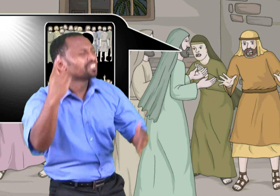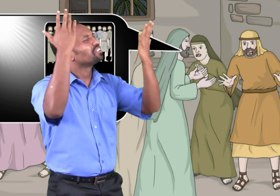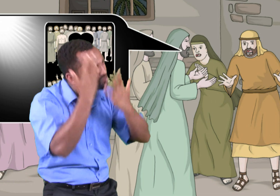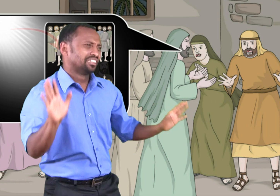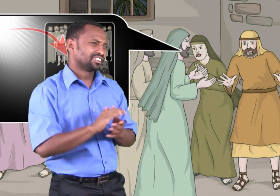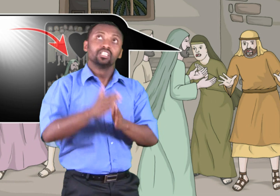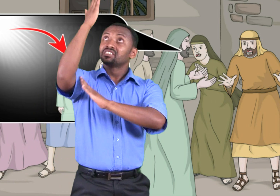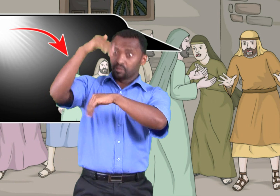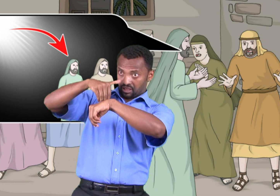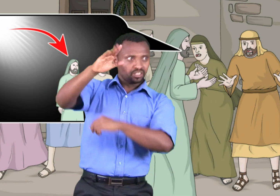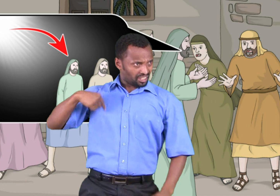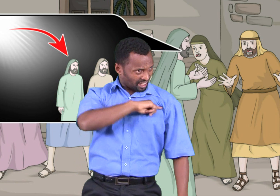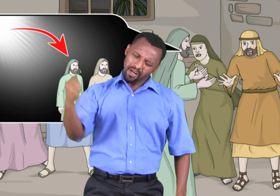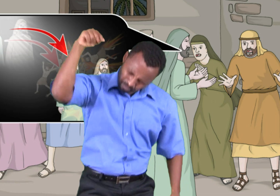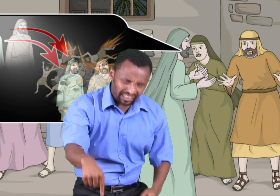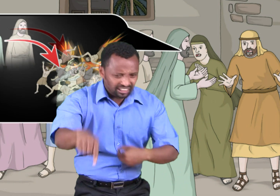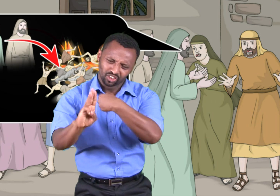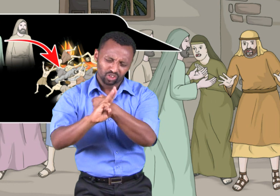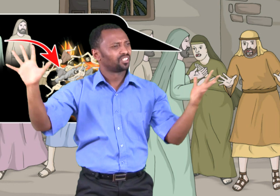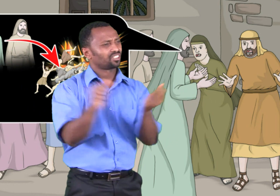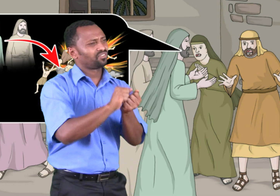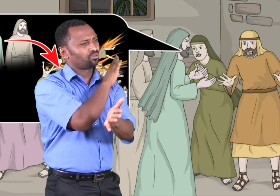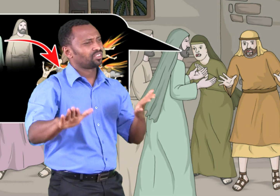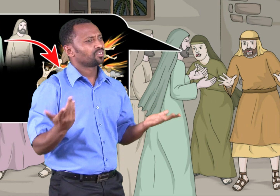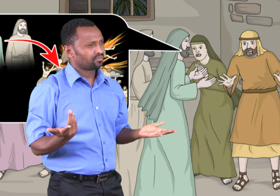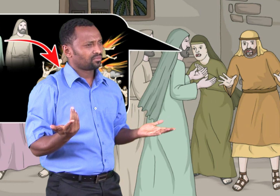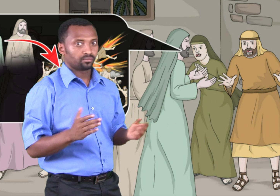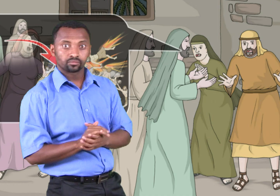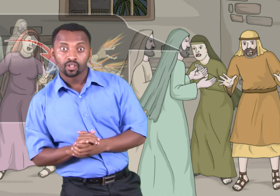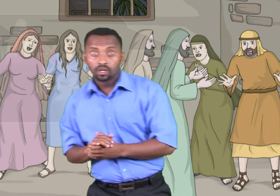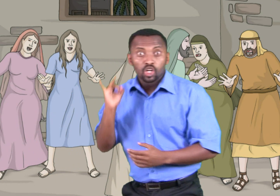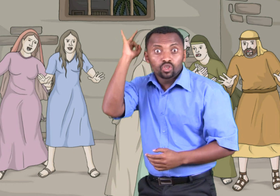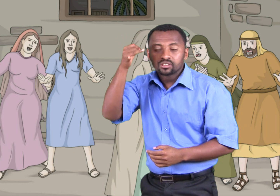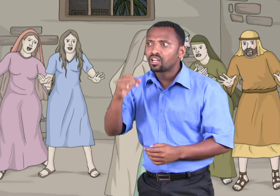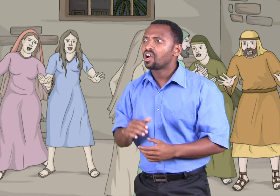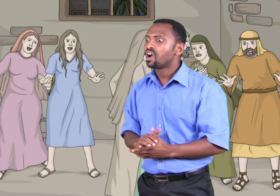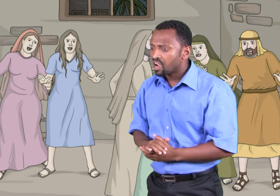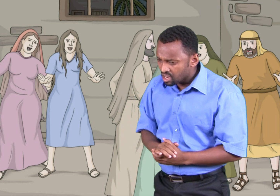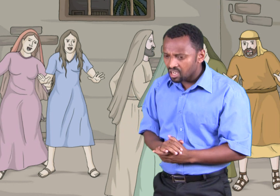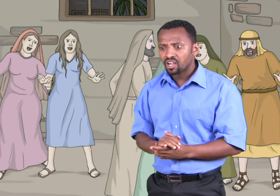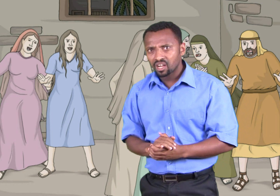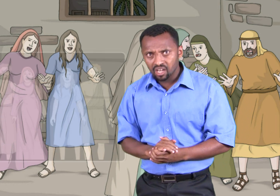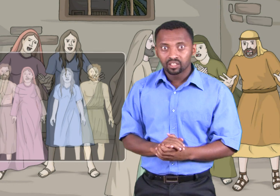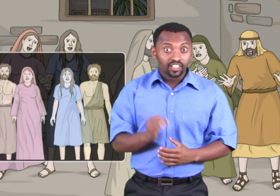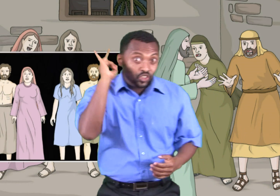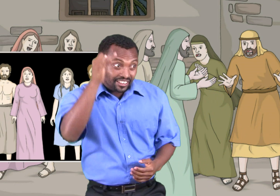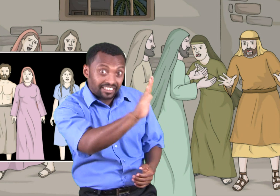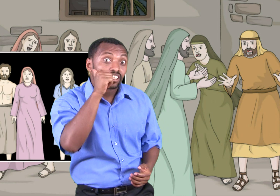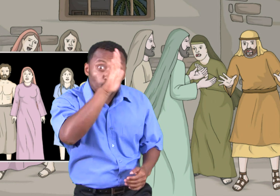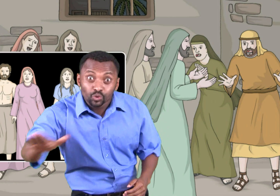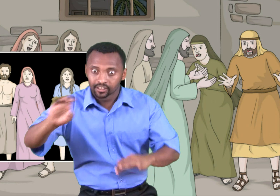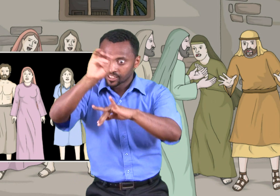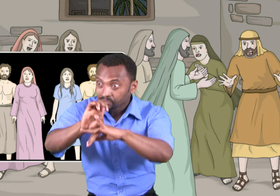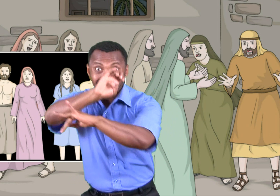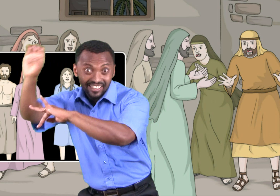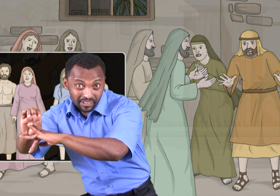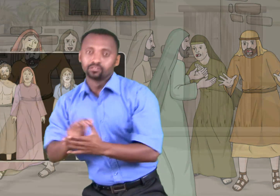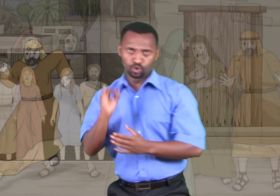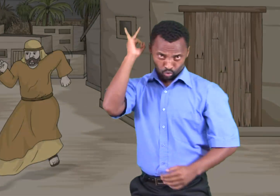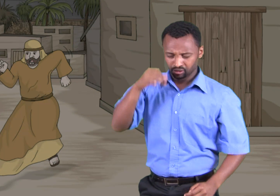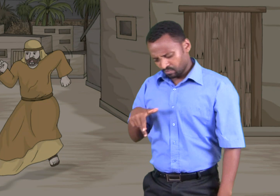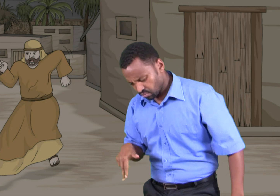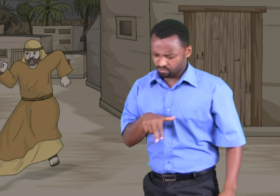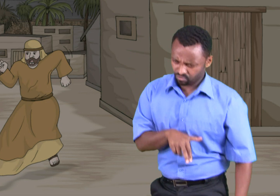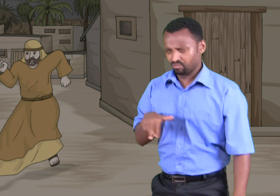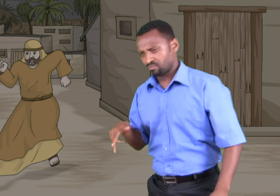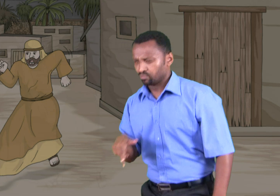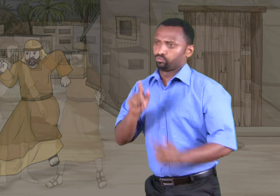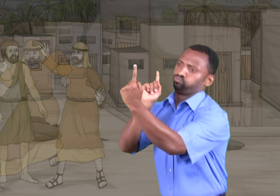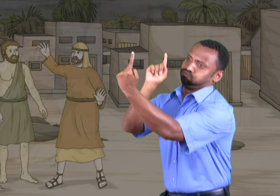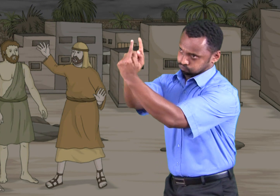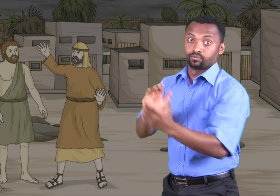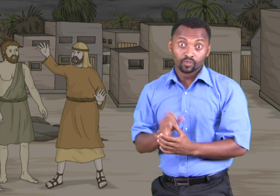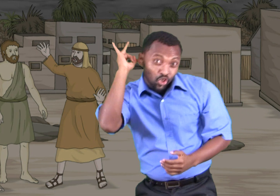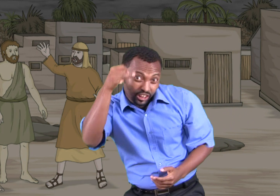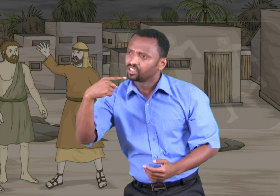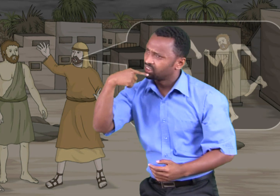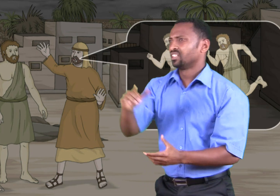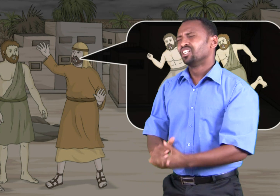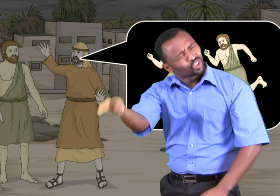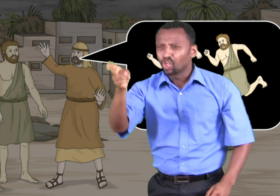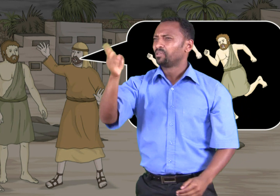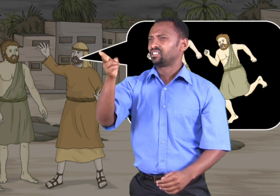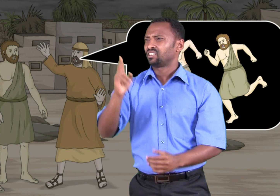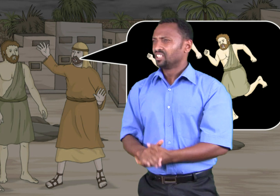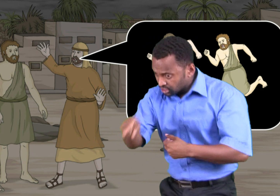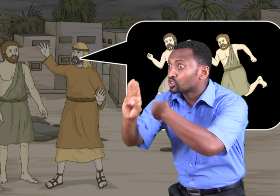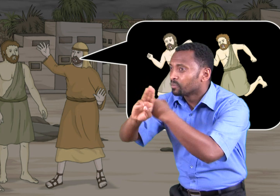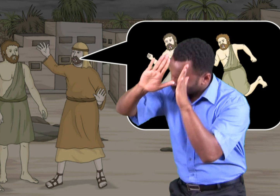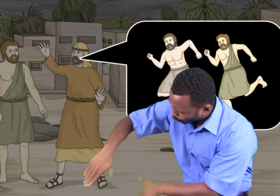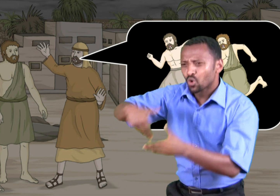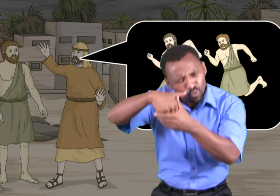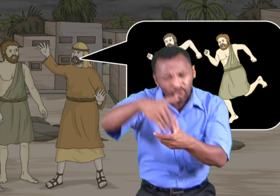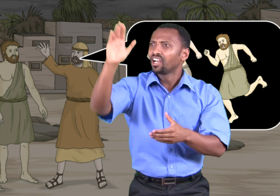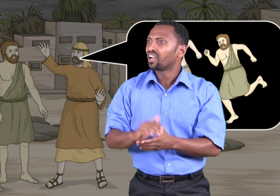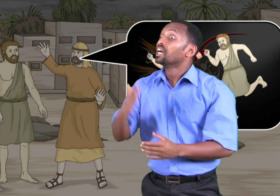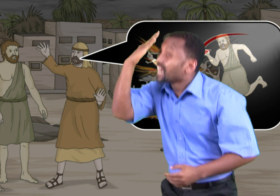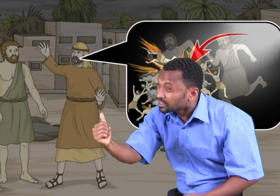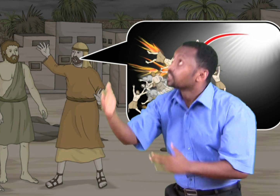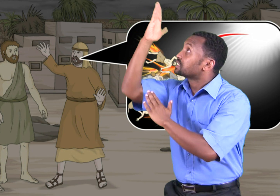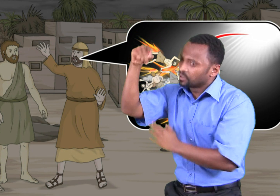So Lot went out and spoke to the sons-in-law who were pledged in marriage to his daughters. “Get up,” he said.